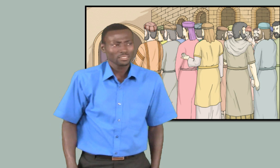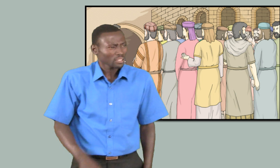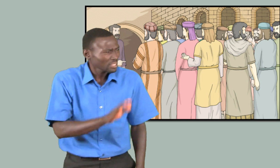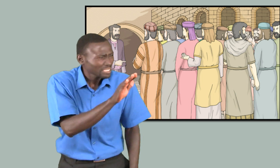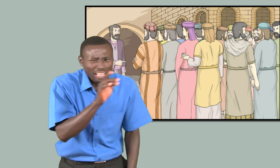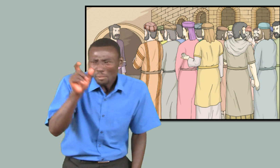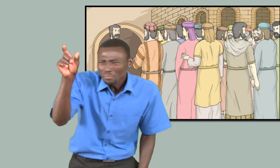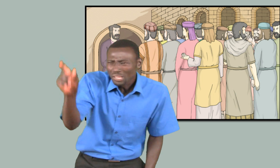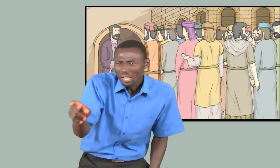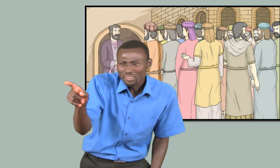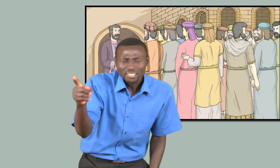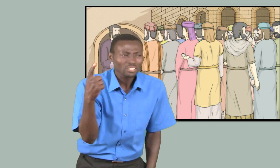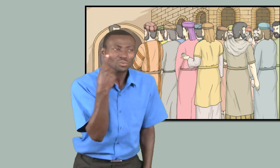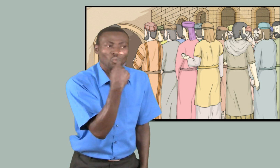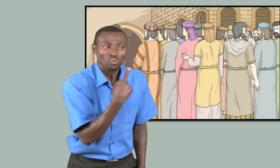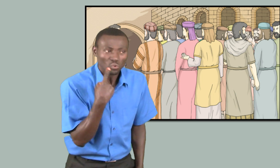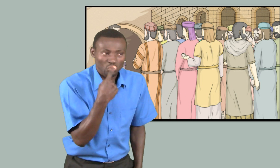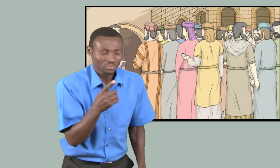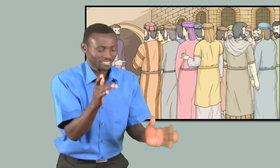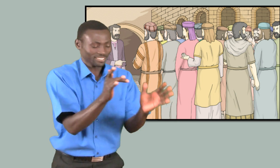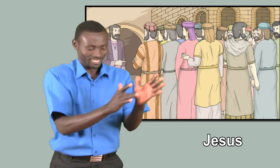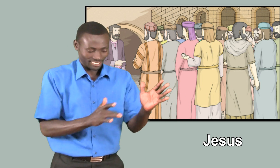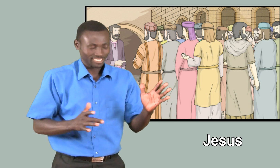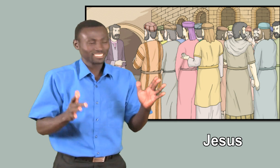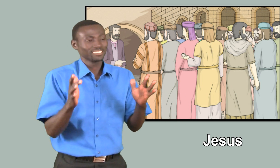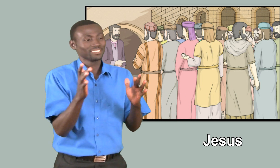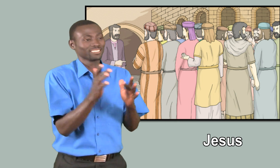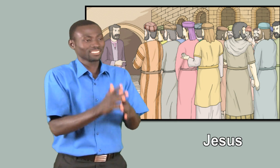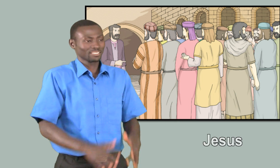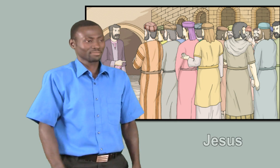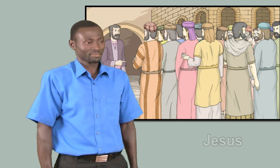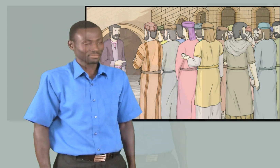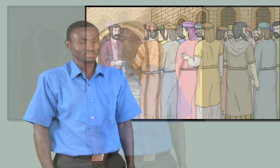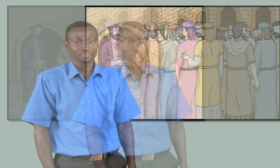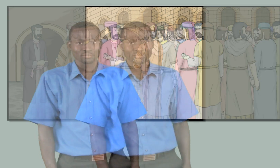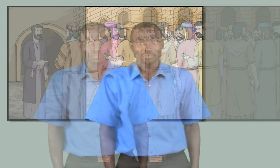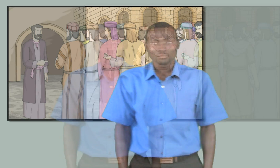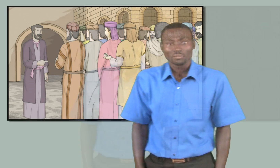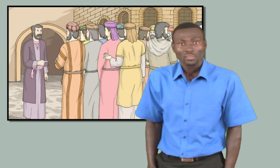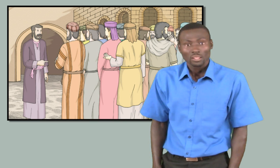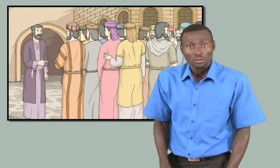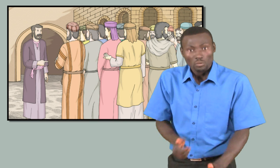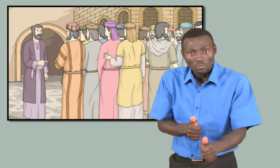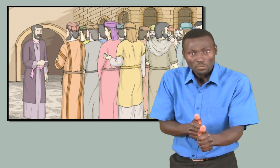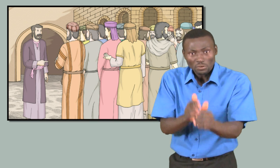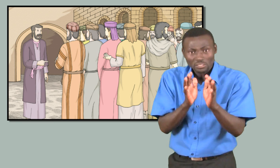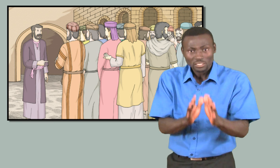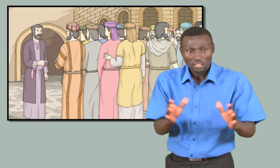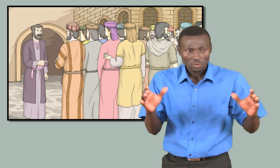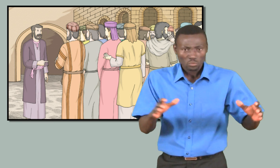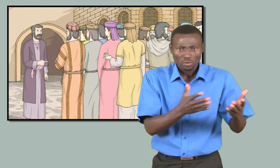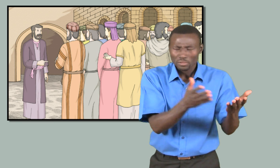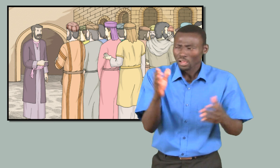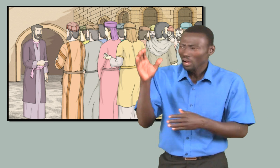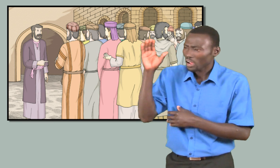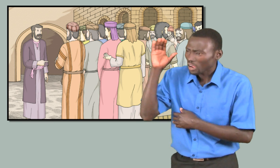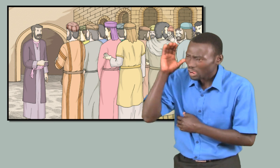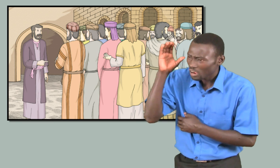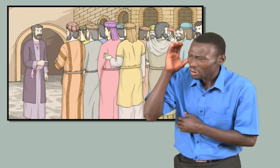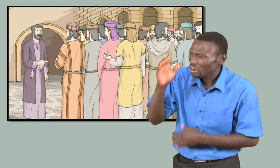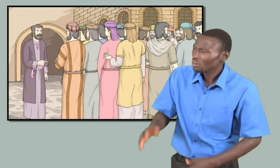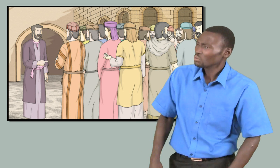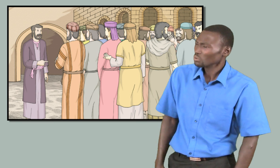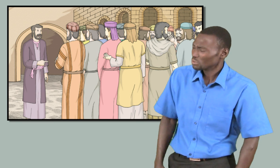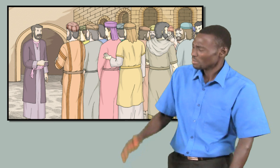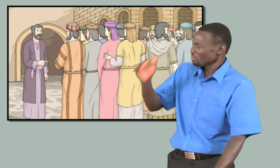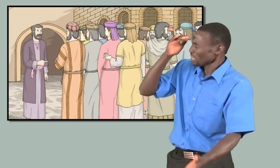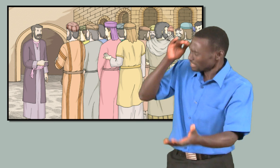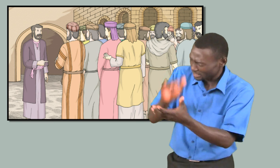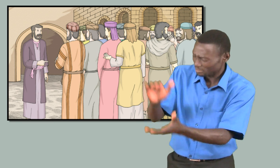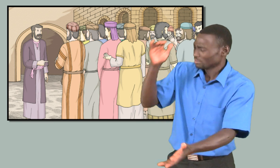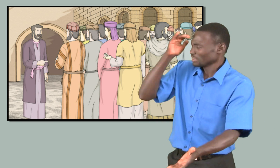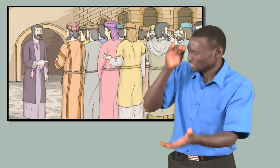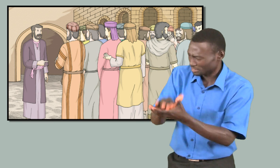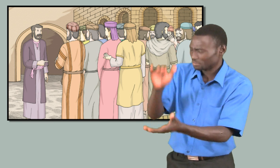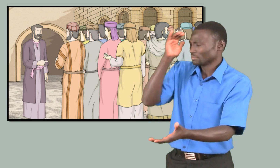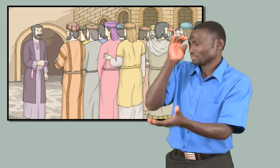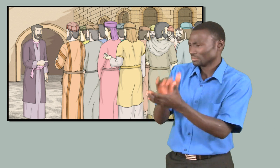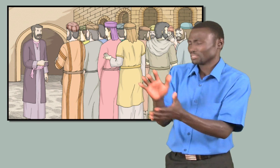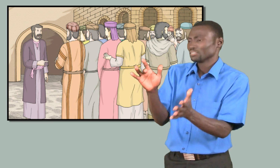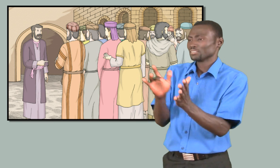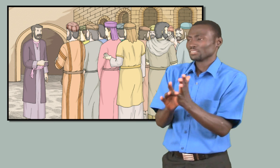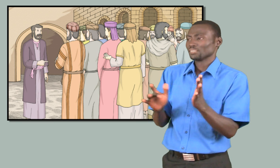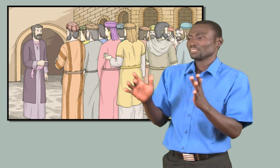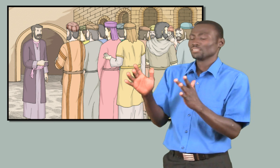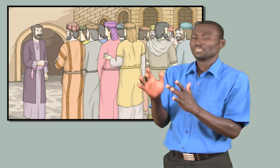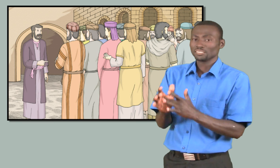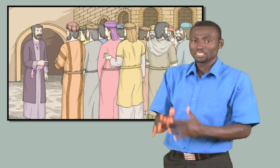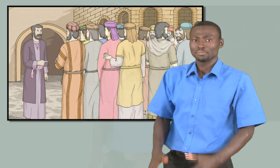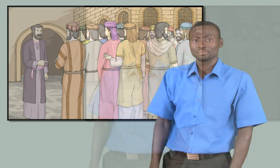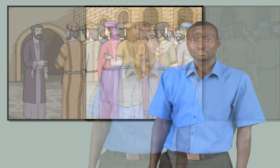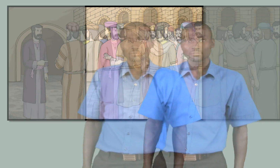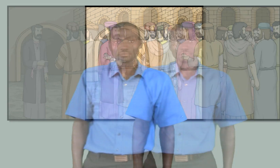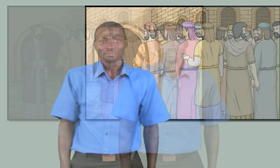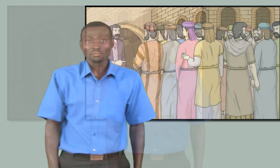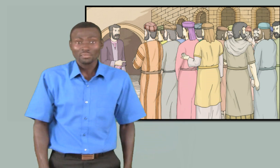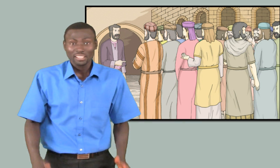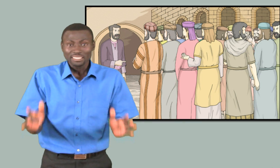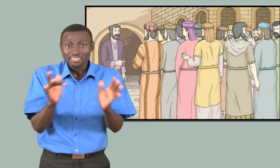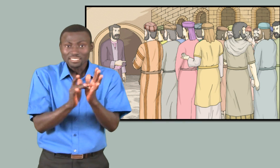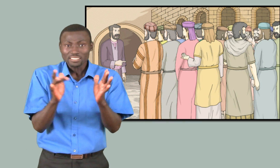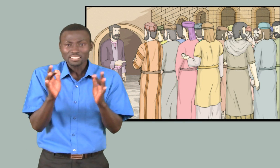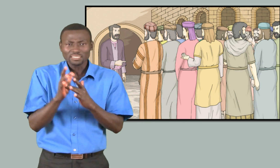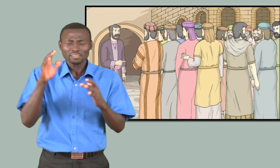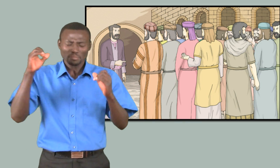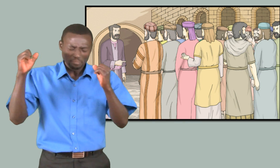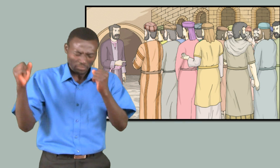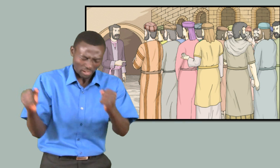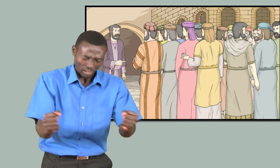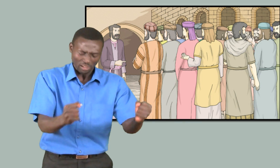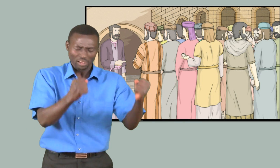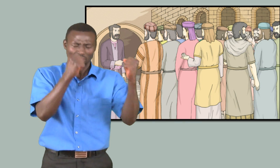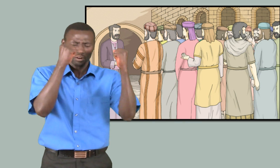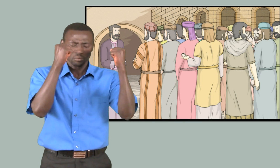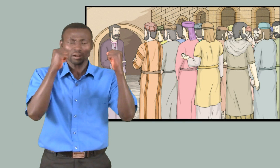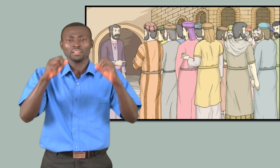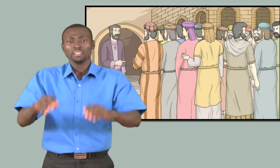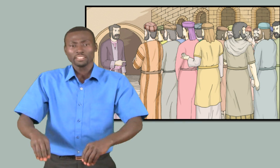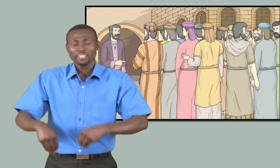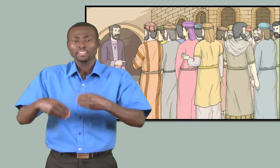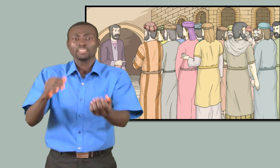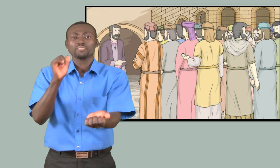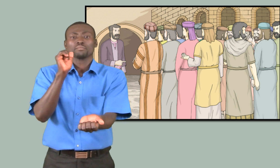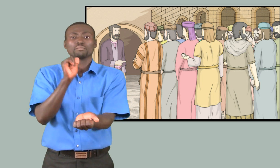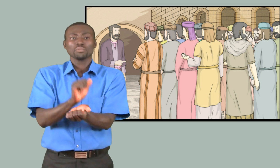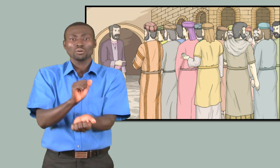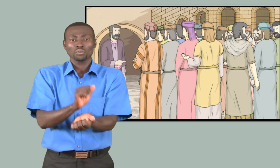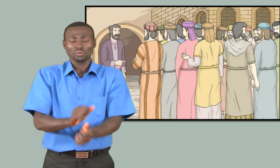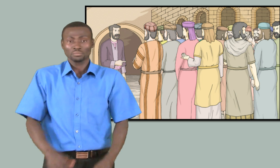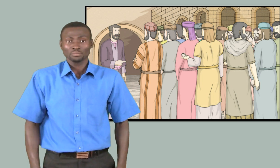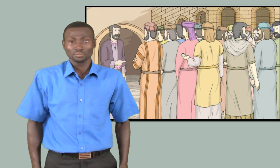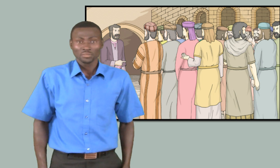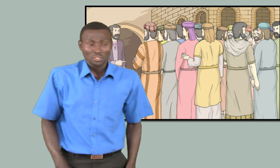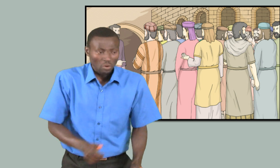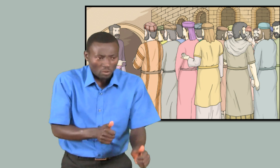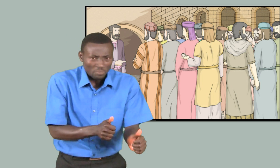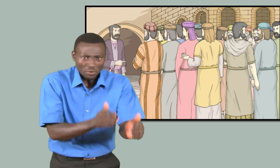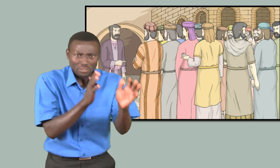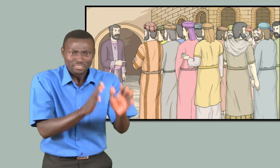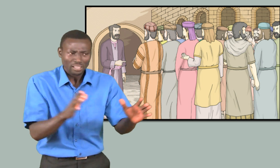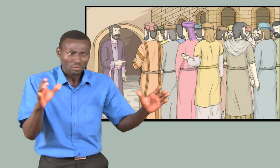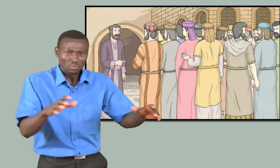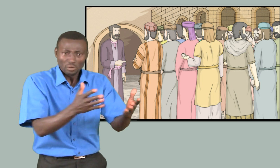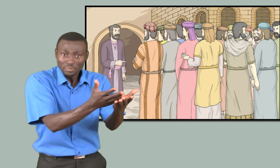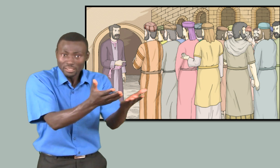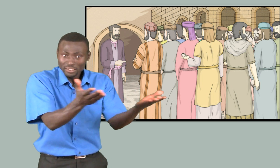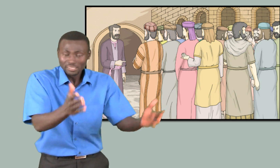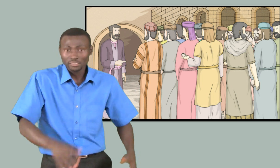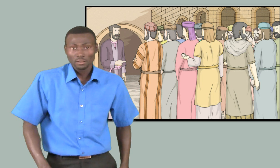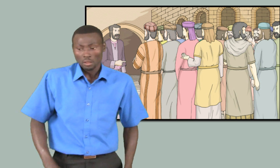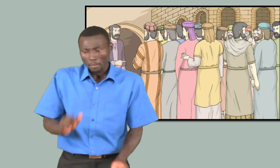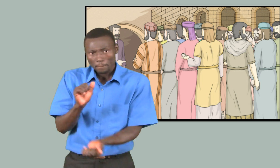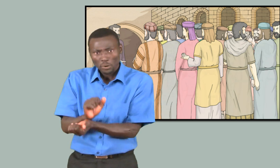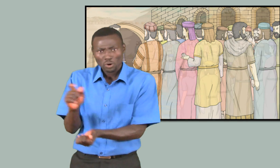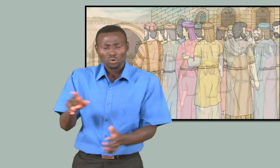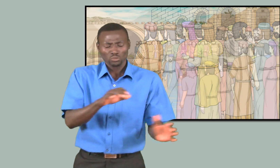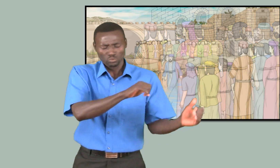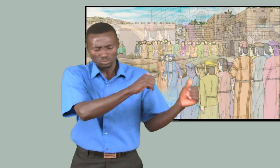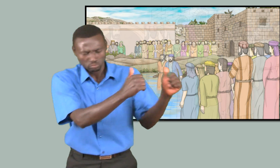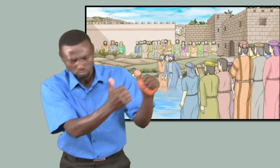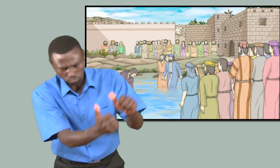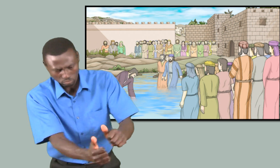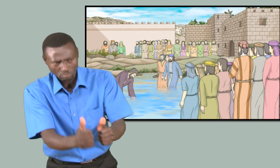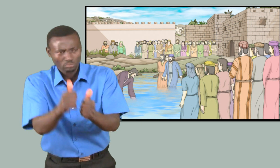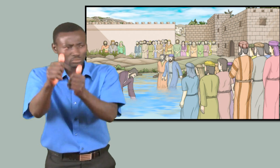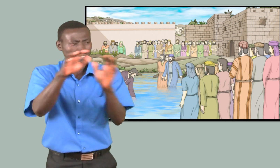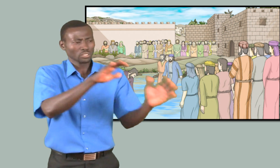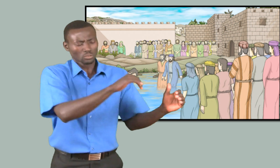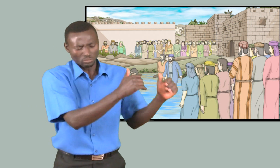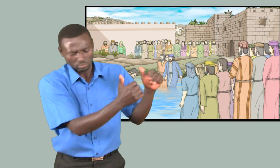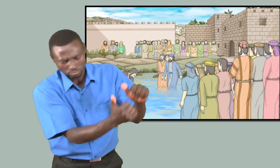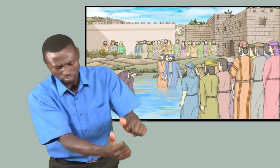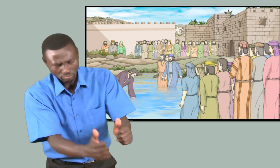He told the people to believe in the One coming after him, that is, in Jesus.”